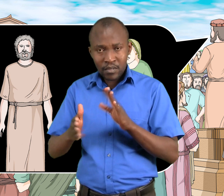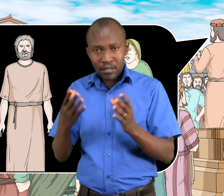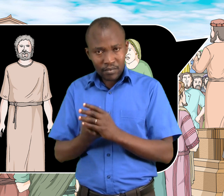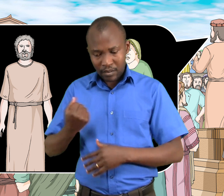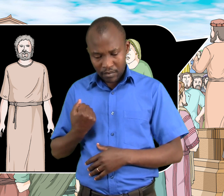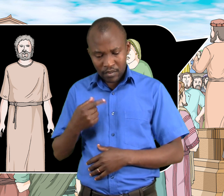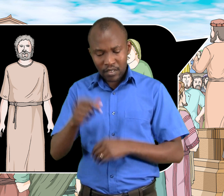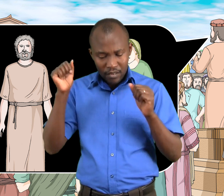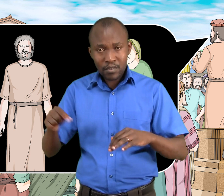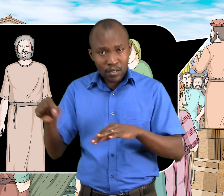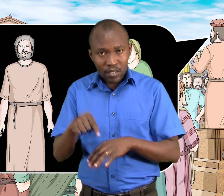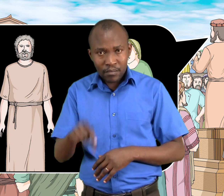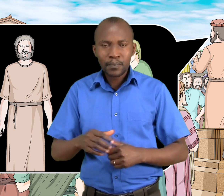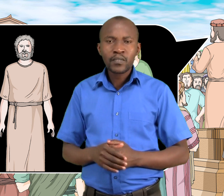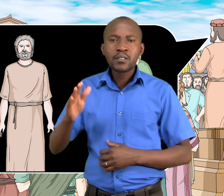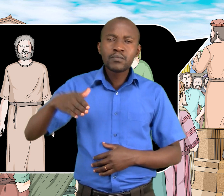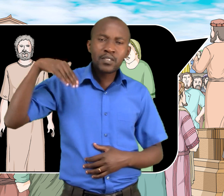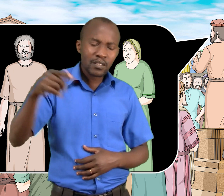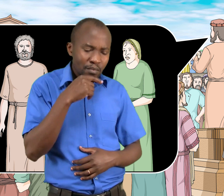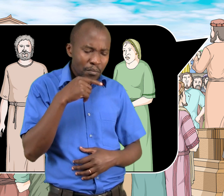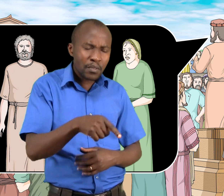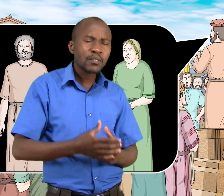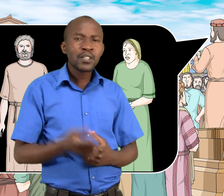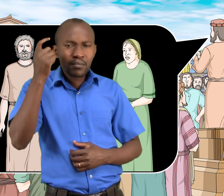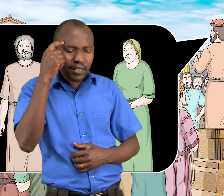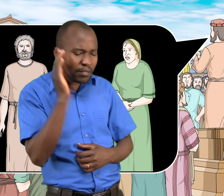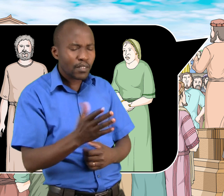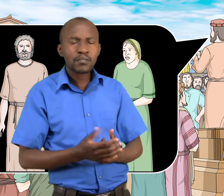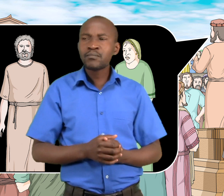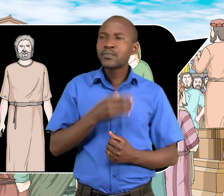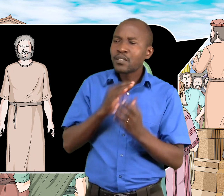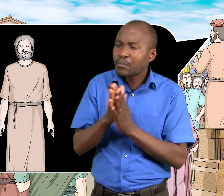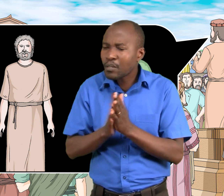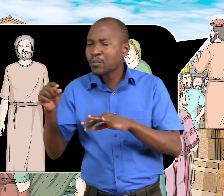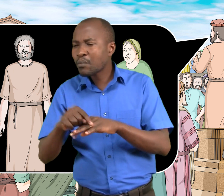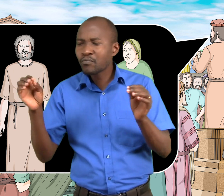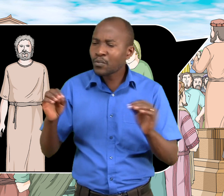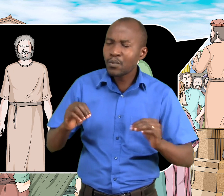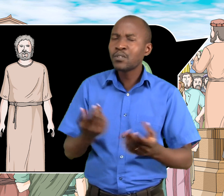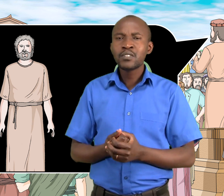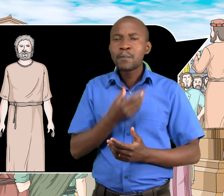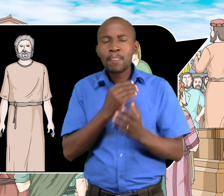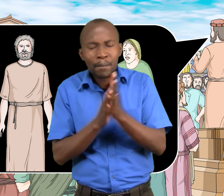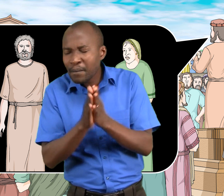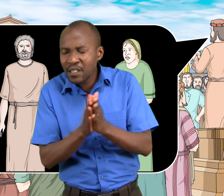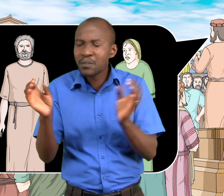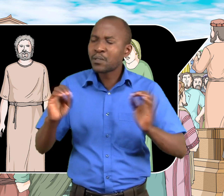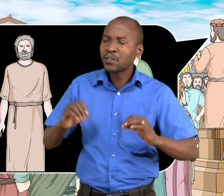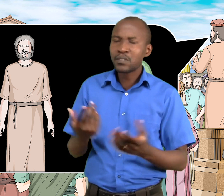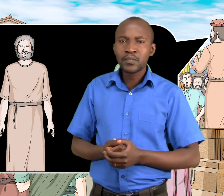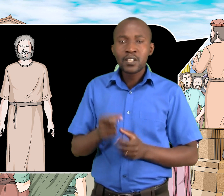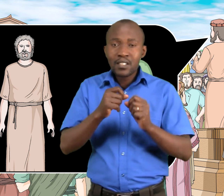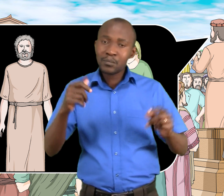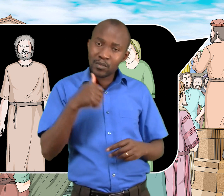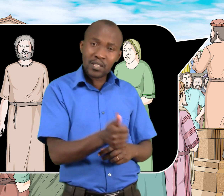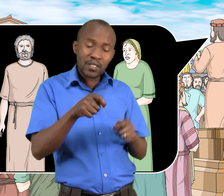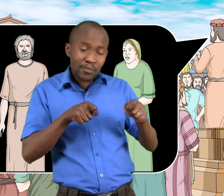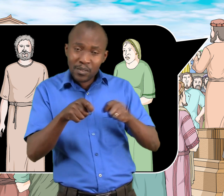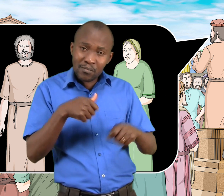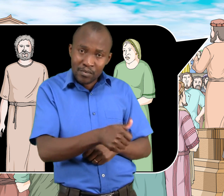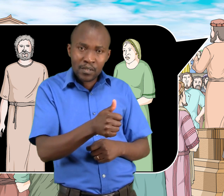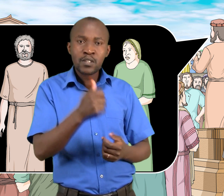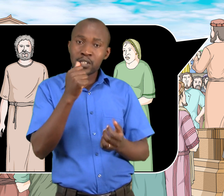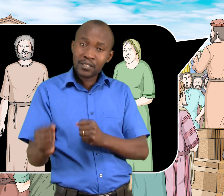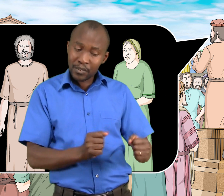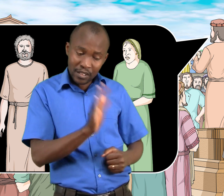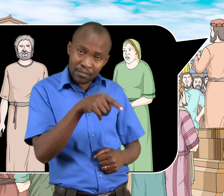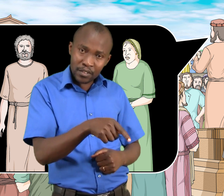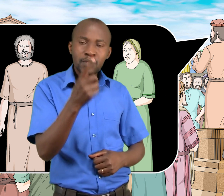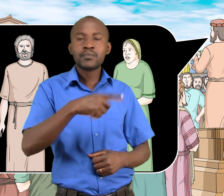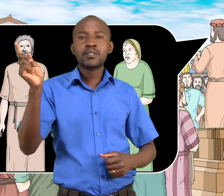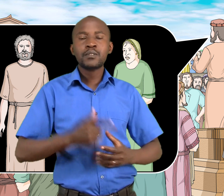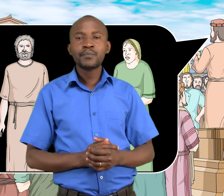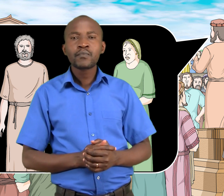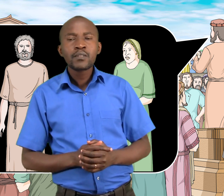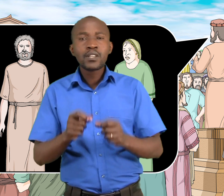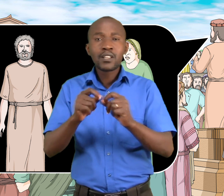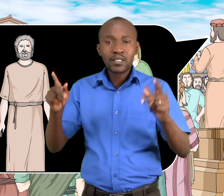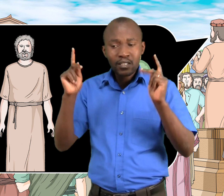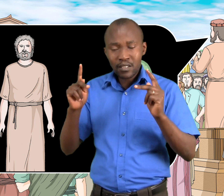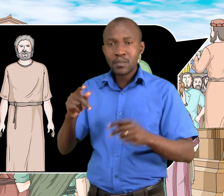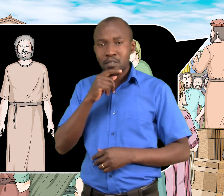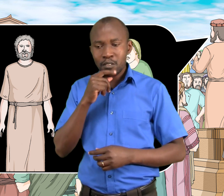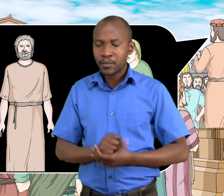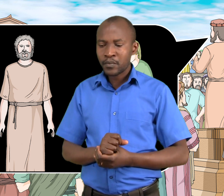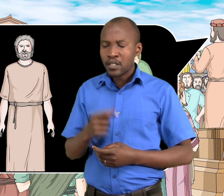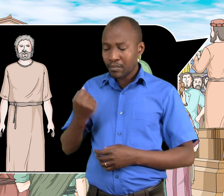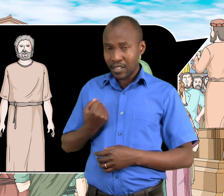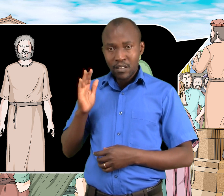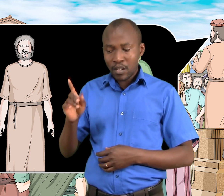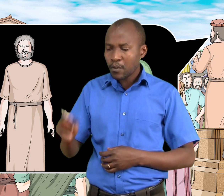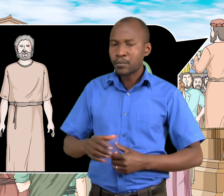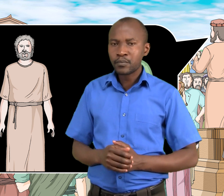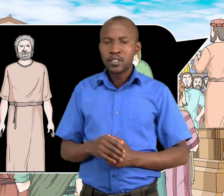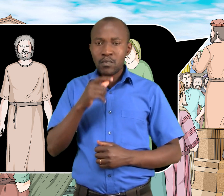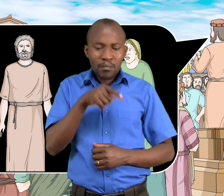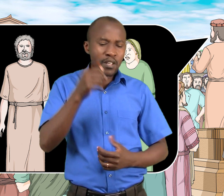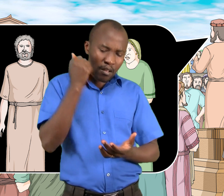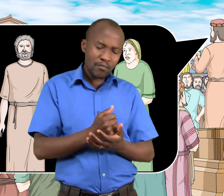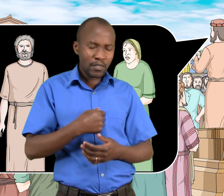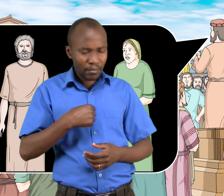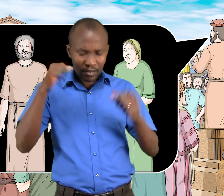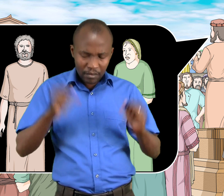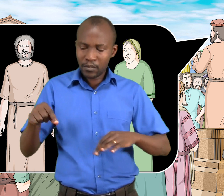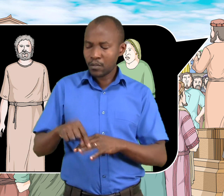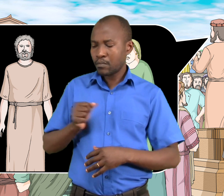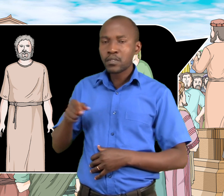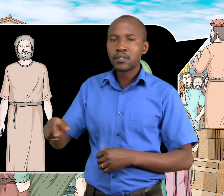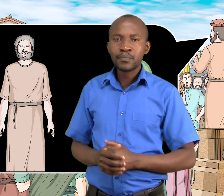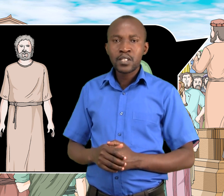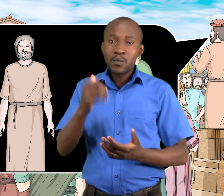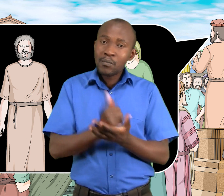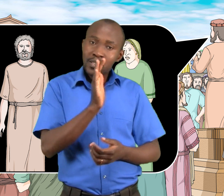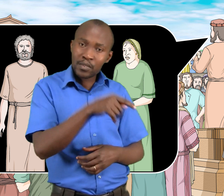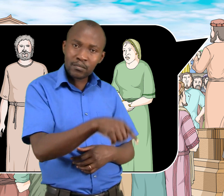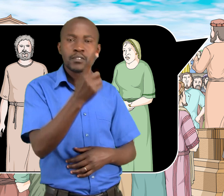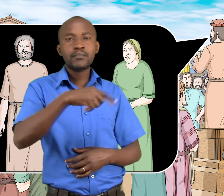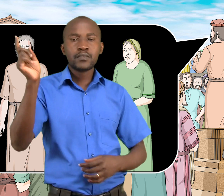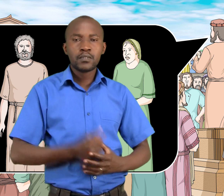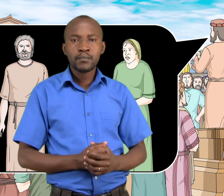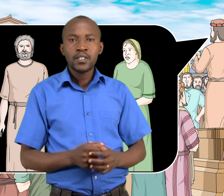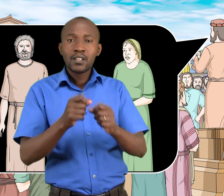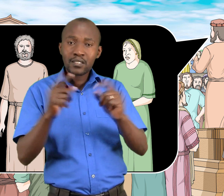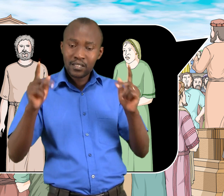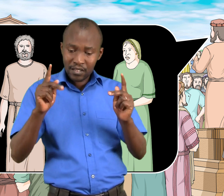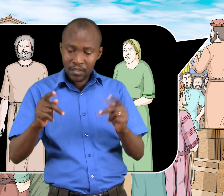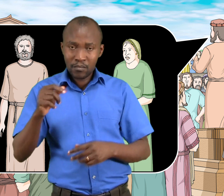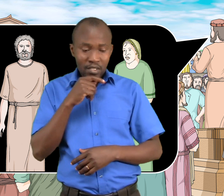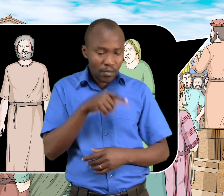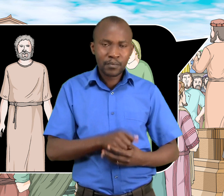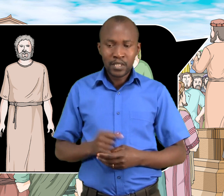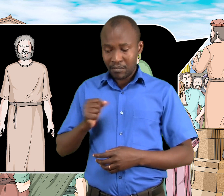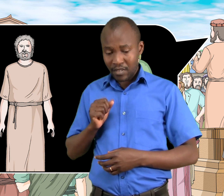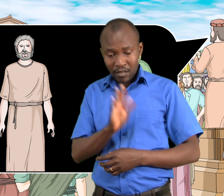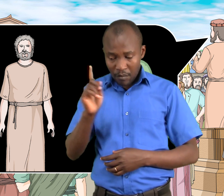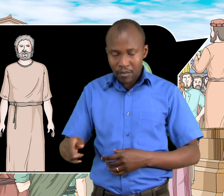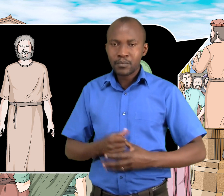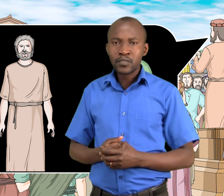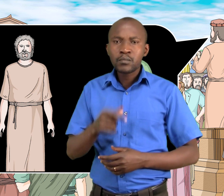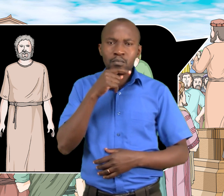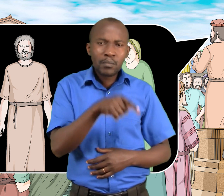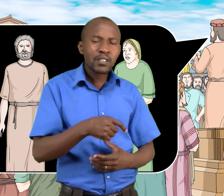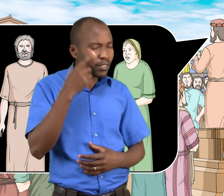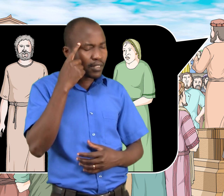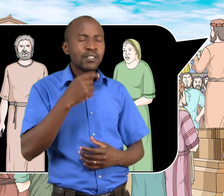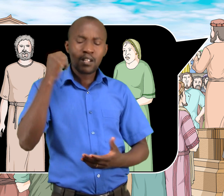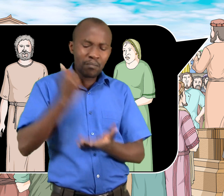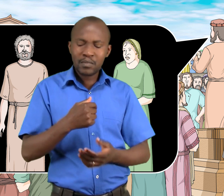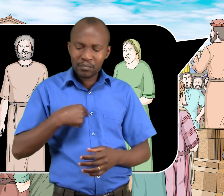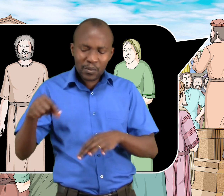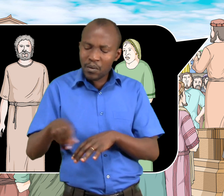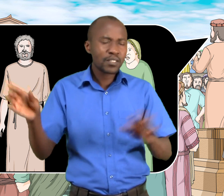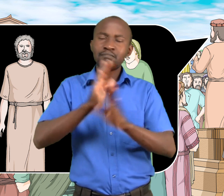But the man who is firmly established in his heart and under no constraint, with control over his will and resolve in his heart not to marry the virgin, he will do well.